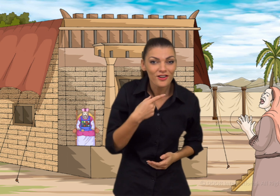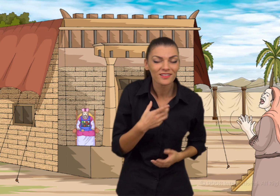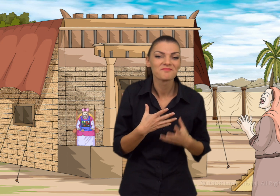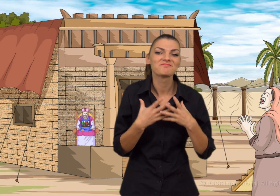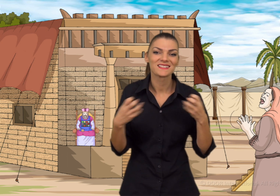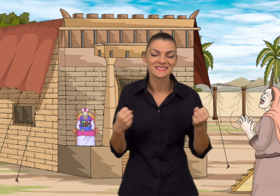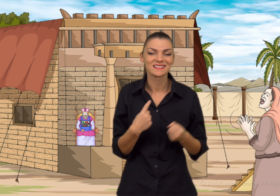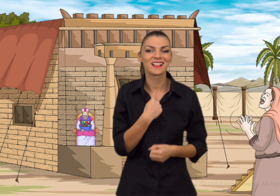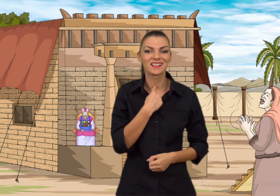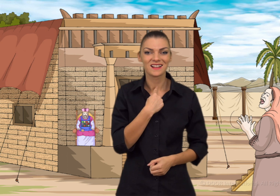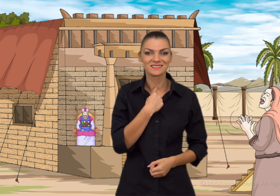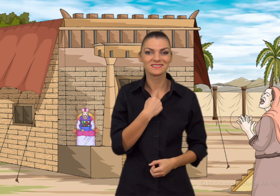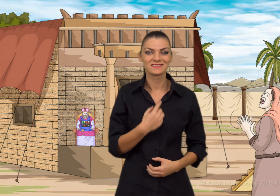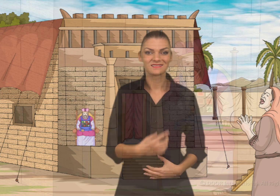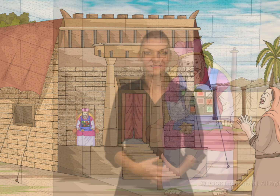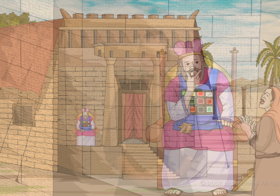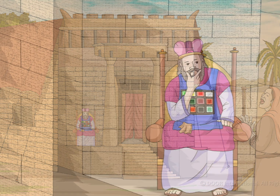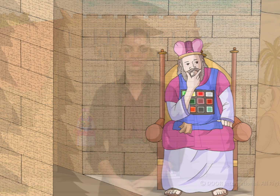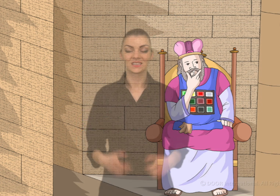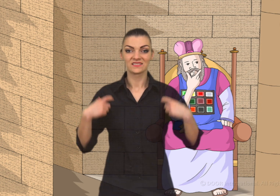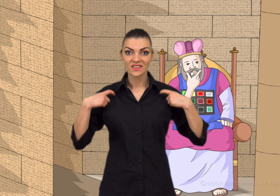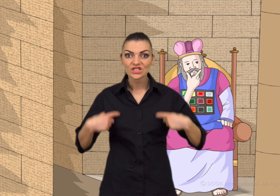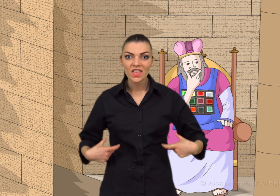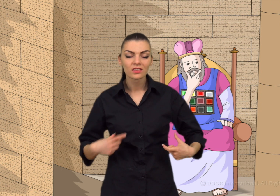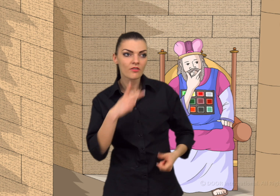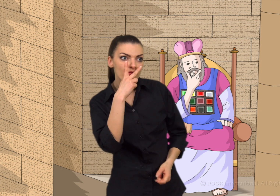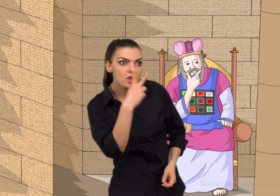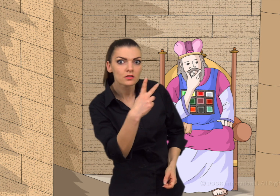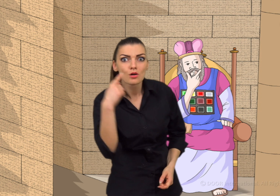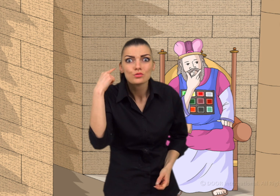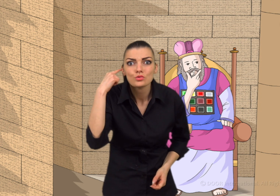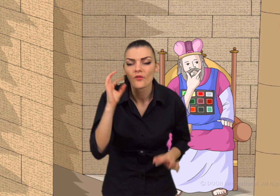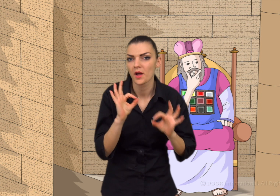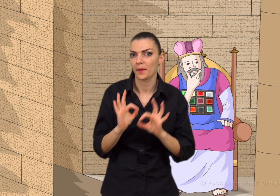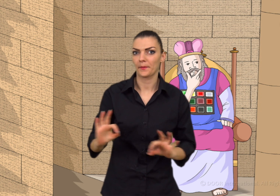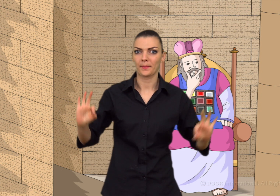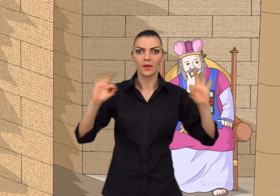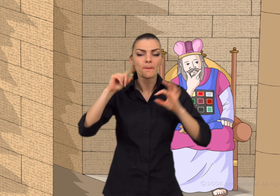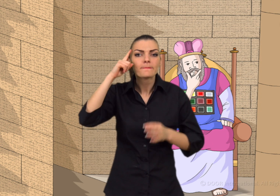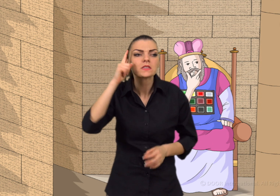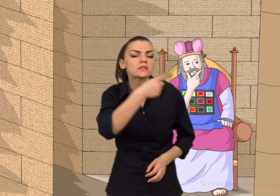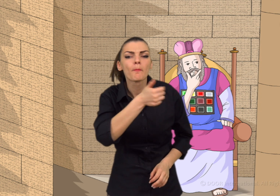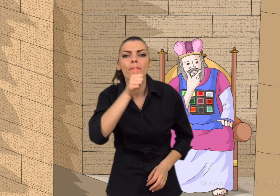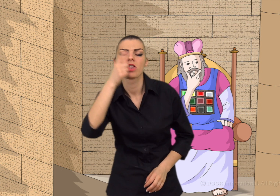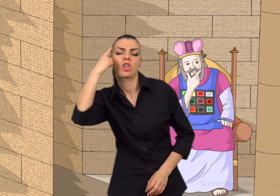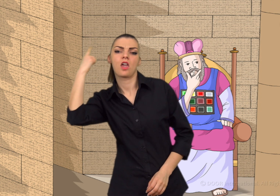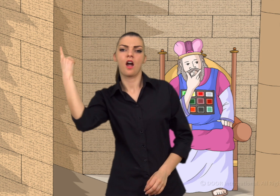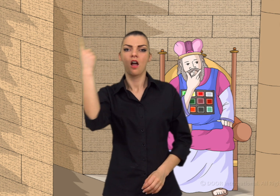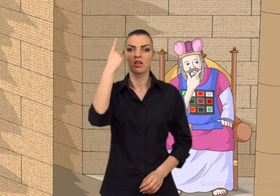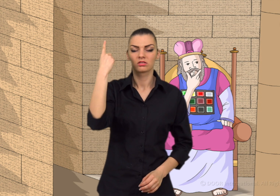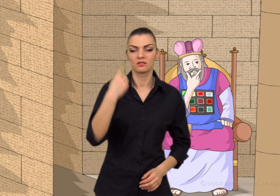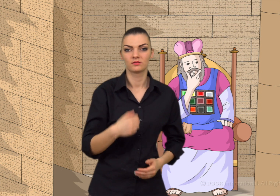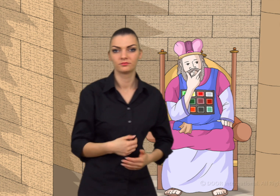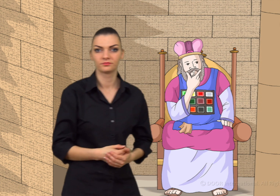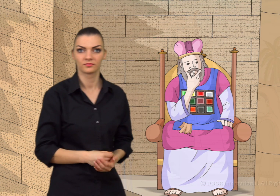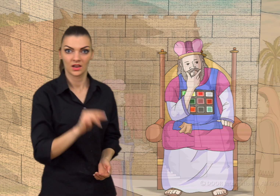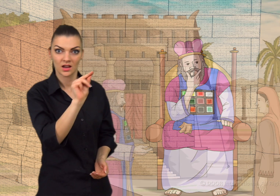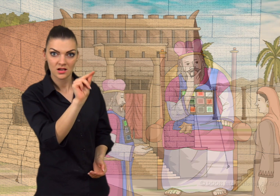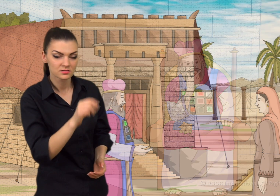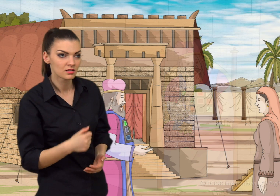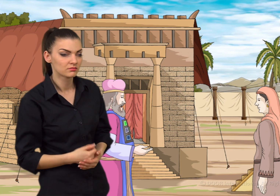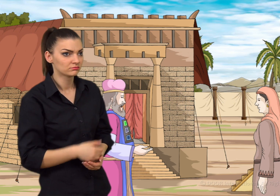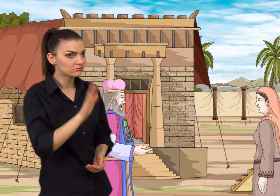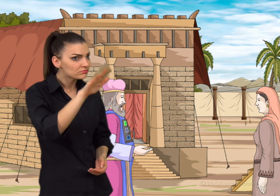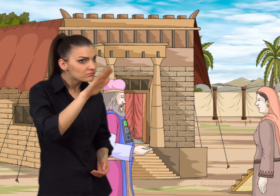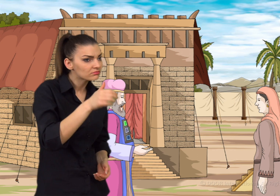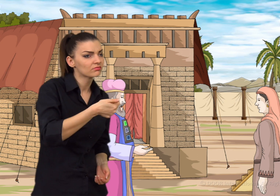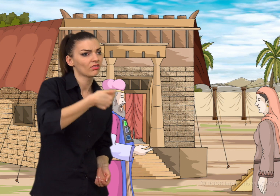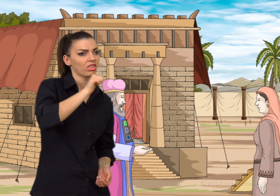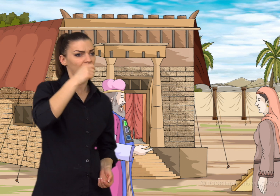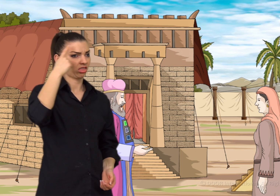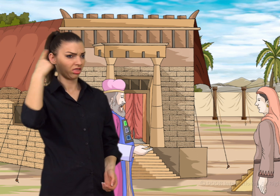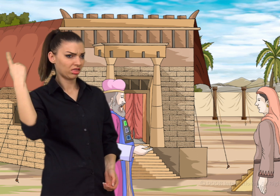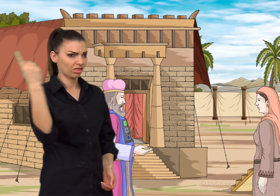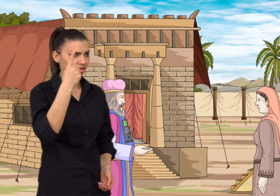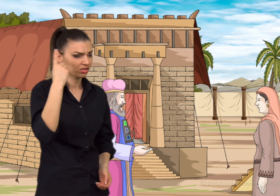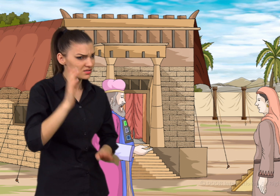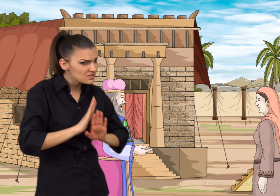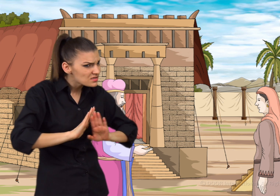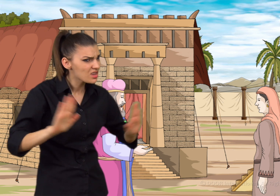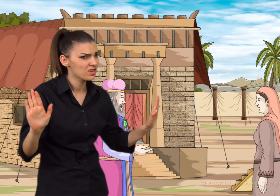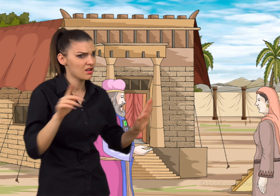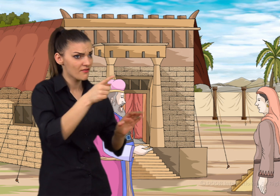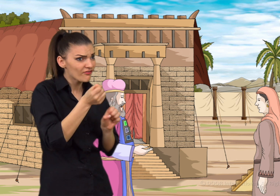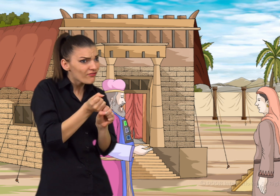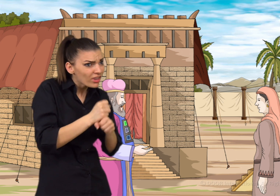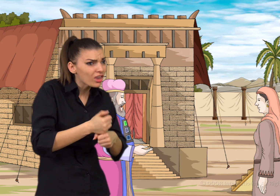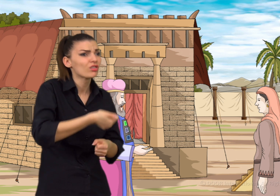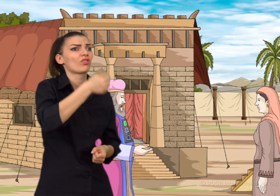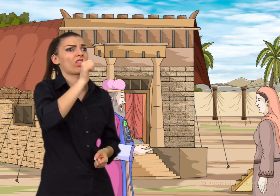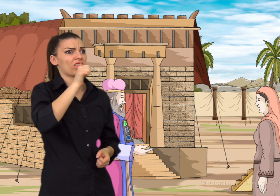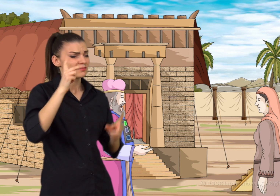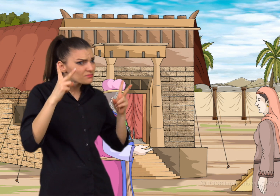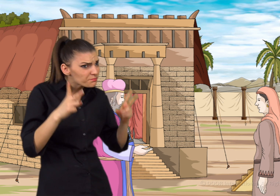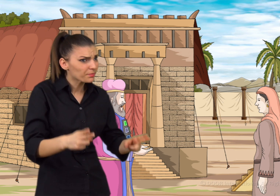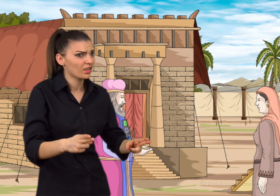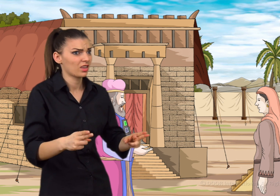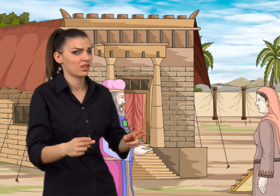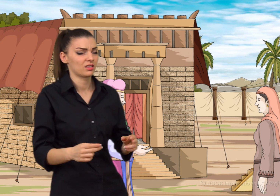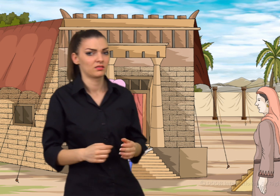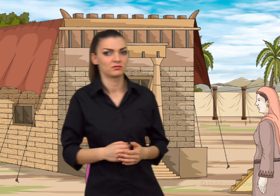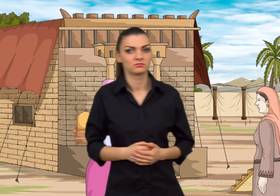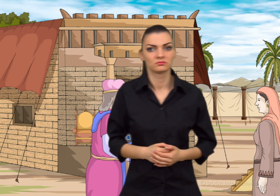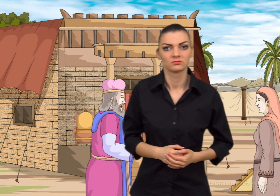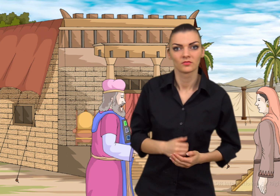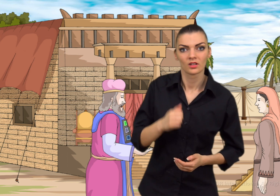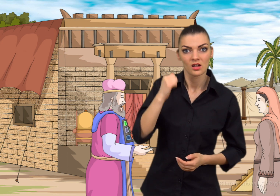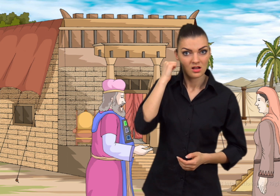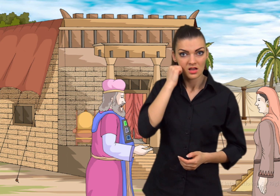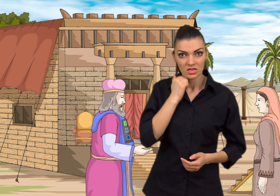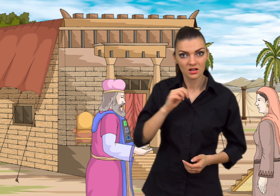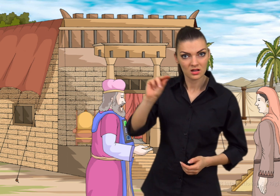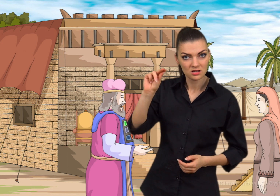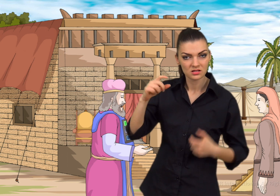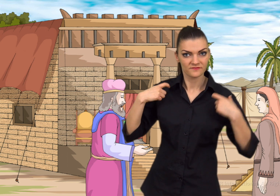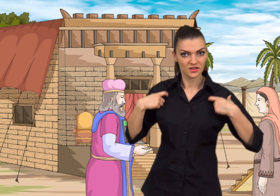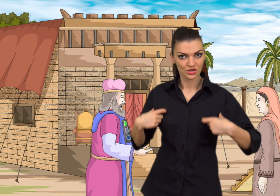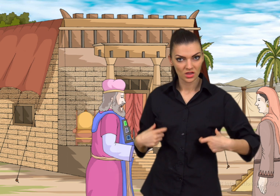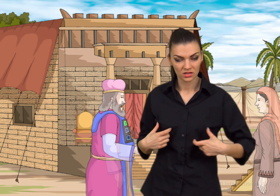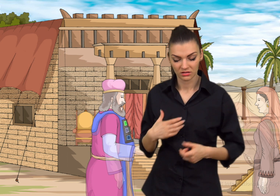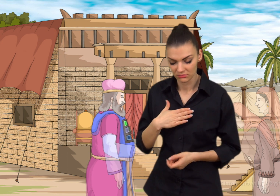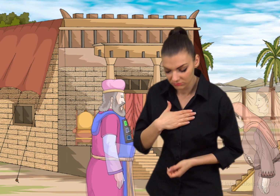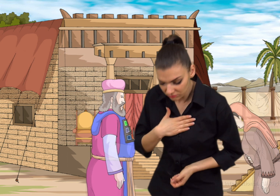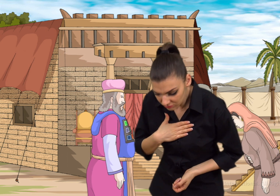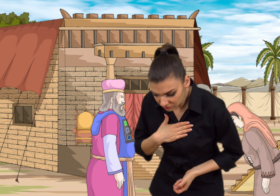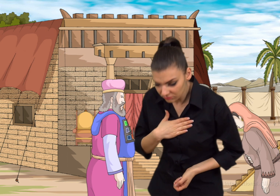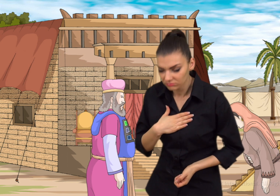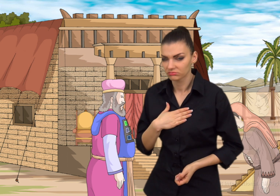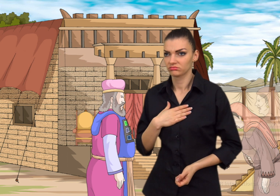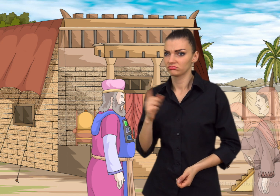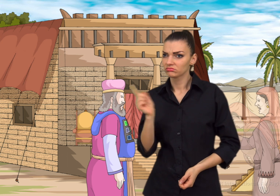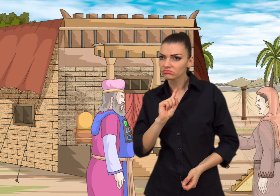As Hannah kept on praying before the LORD, Eli watched her mouth. Hannah was praying in her heart, and though her lips were moving, her voice could not be heard. So Eli thought she was drunk and said to her, “How long will you be drunk? Put away your wine!”